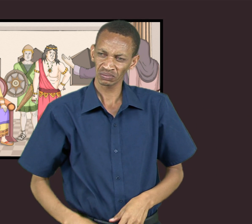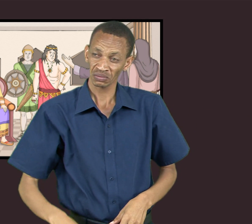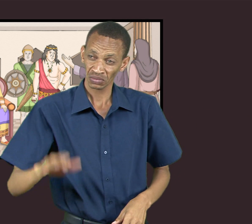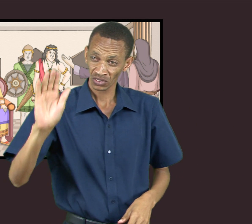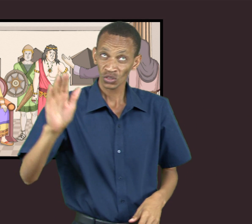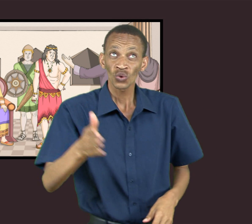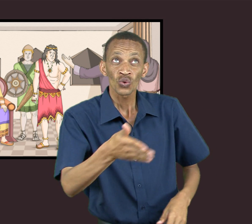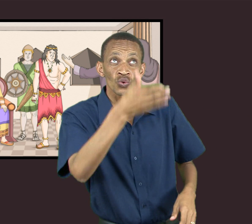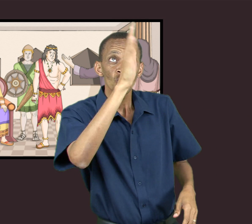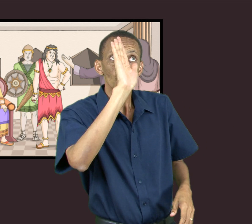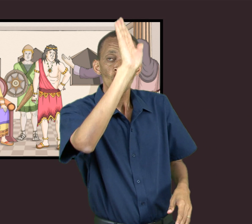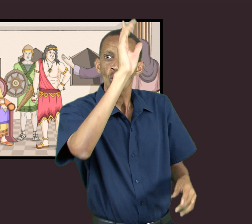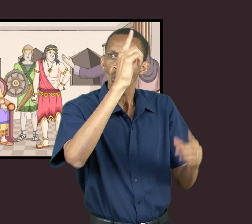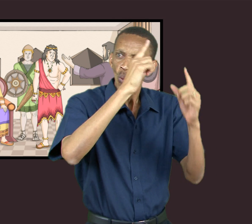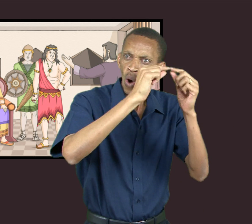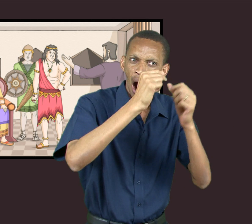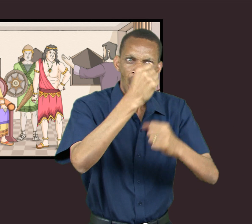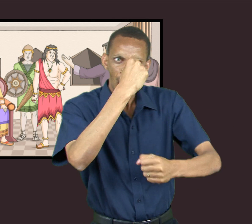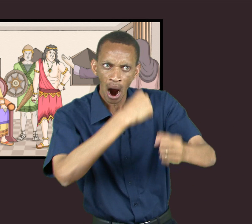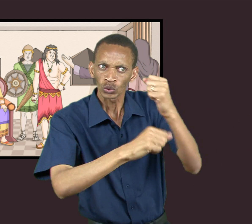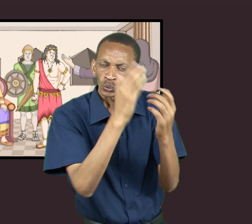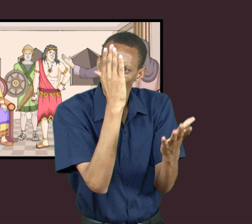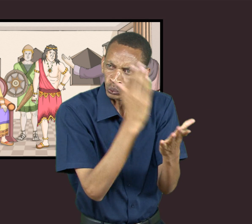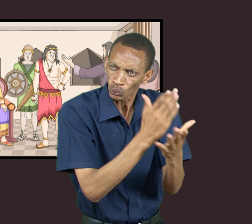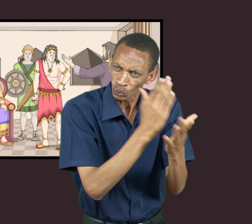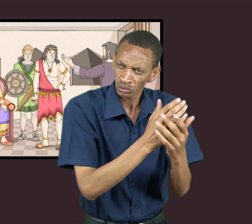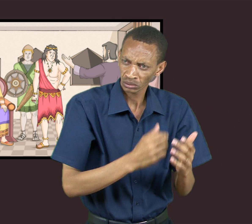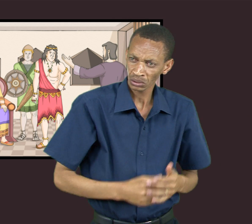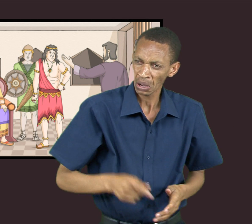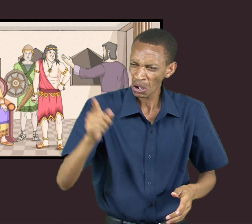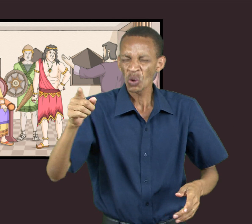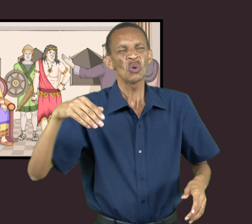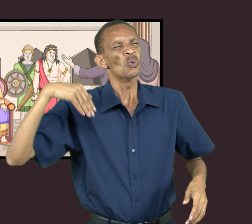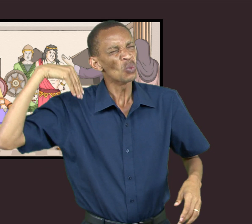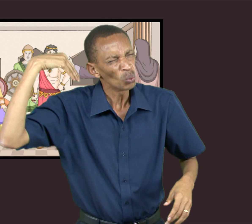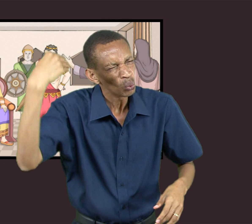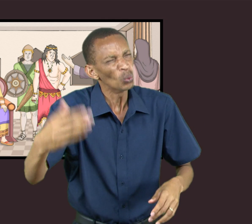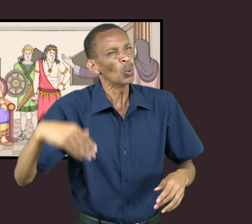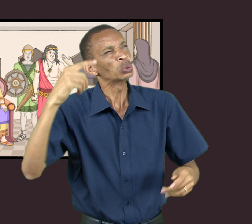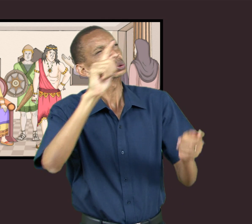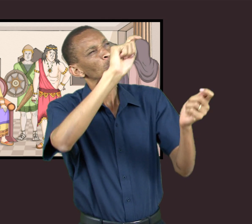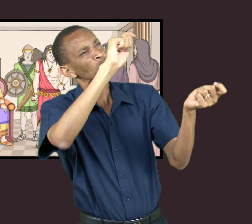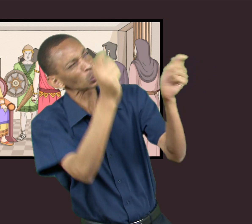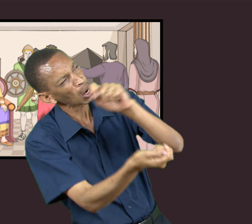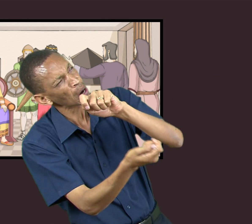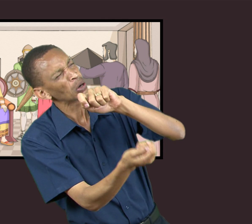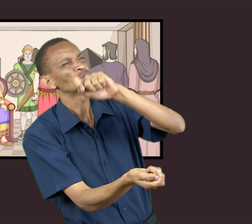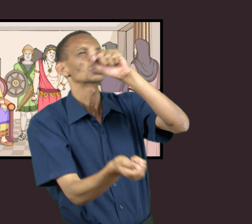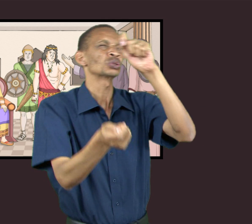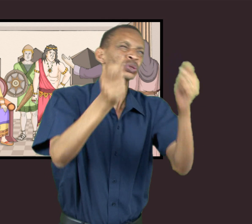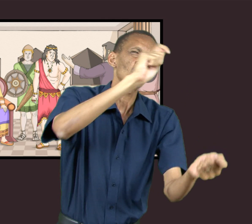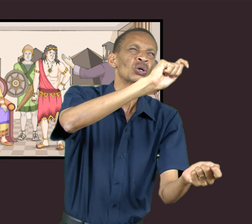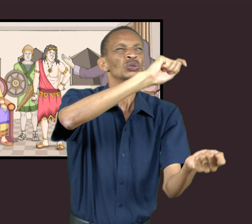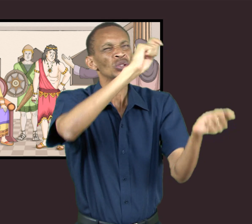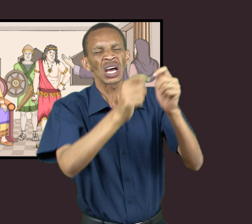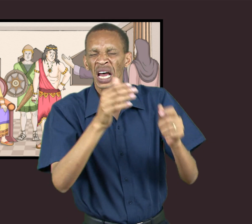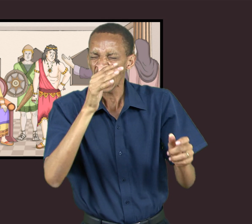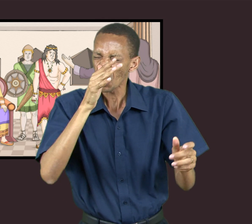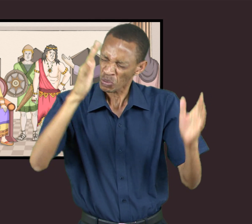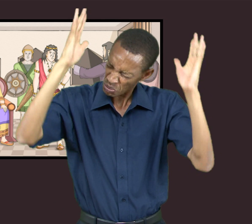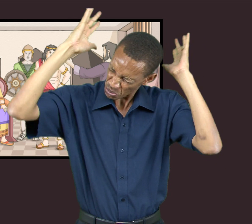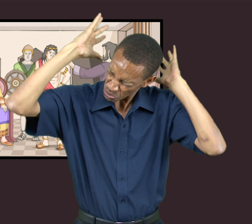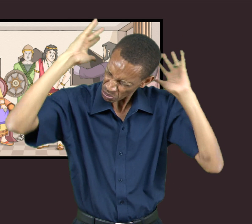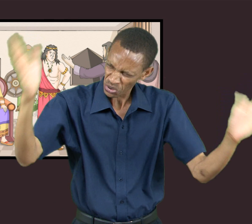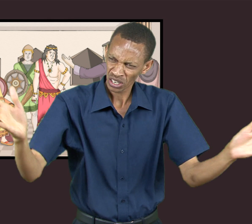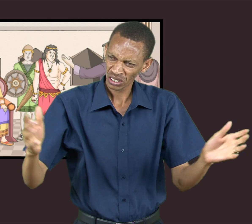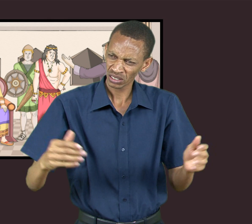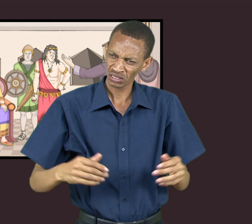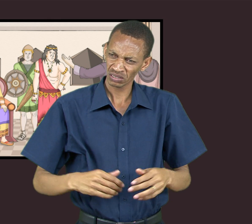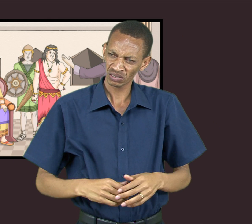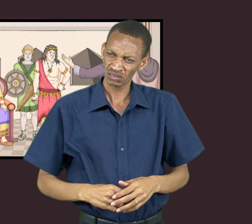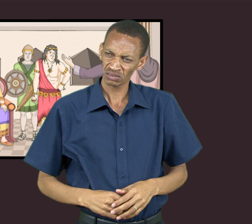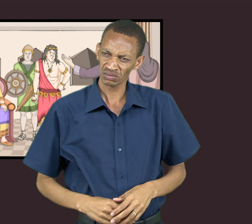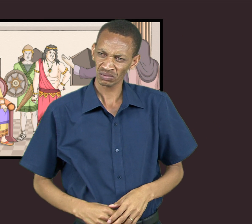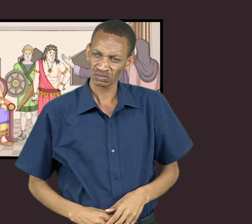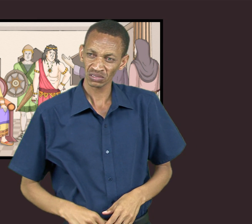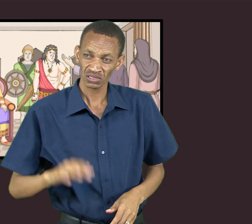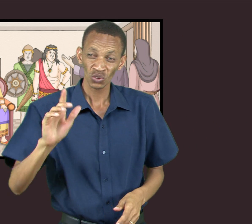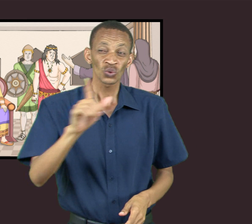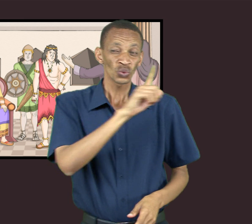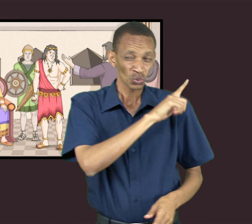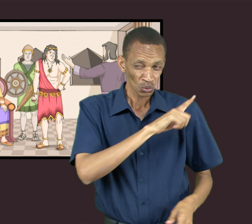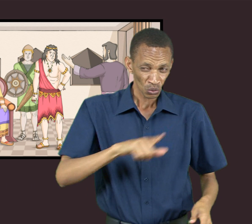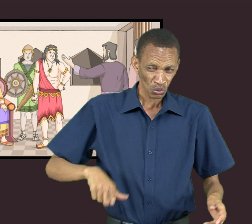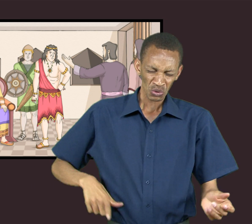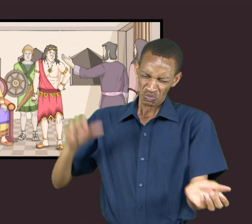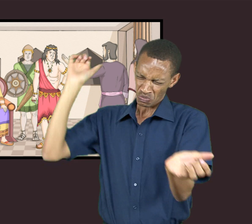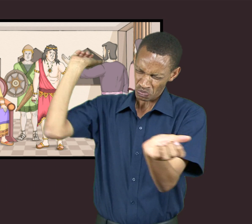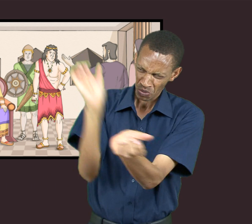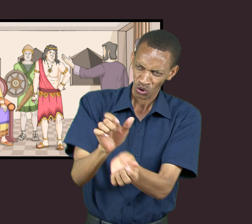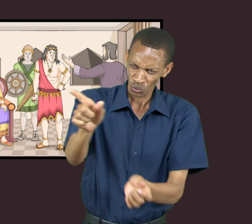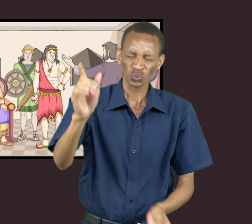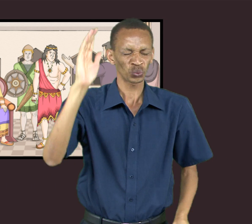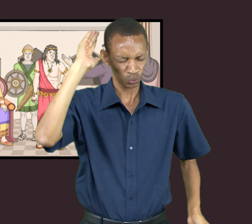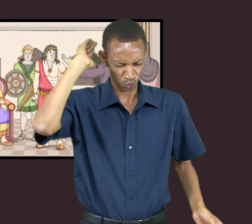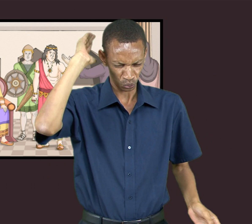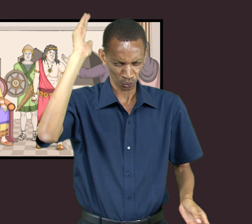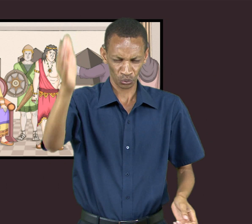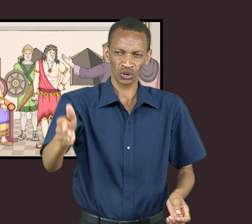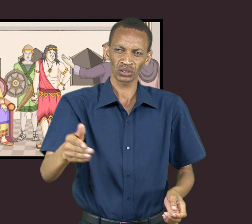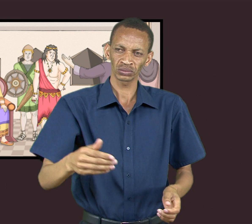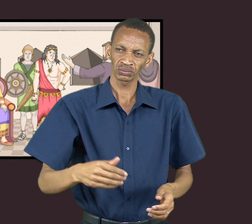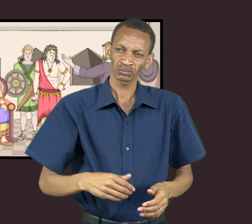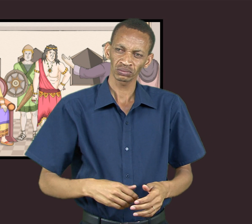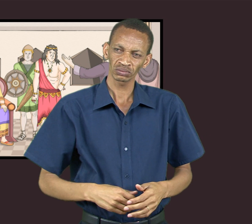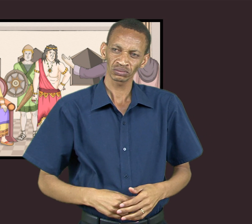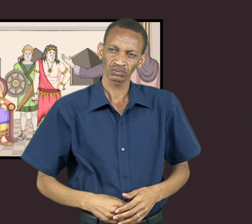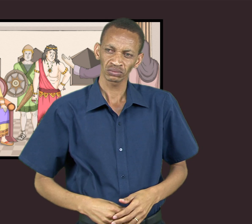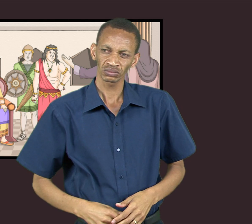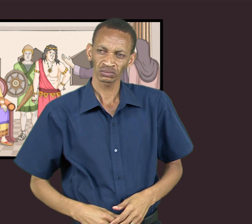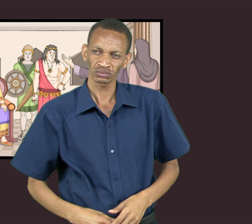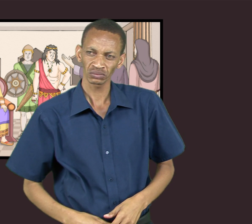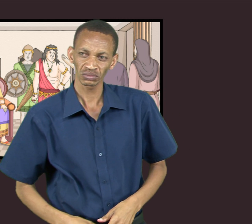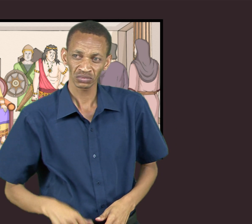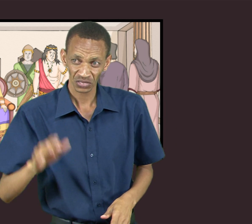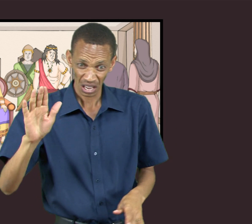Will you never stop perverting the straight ways of the Lord?